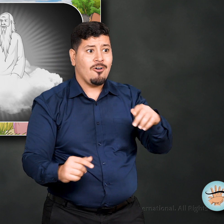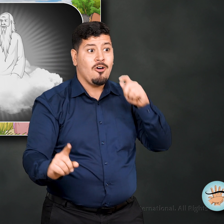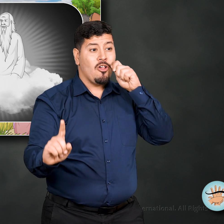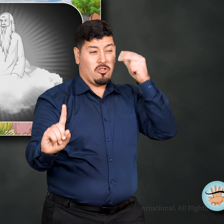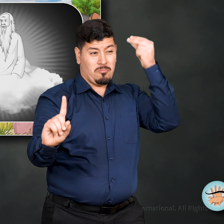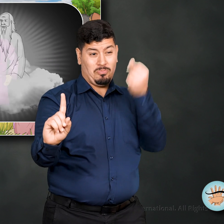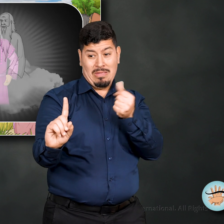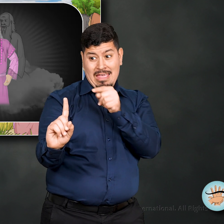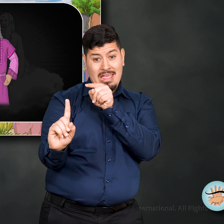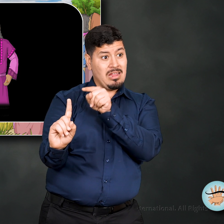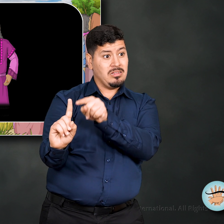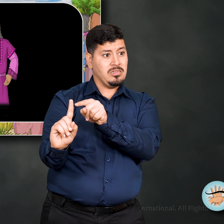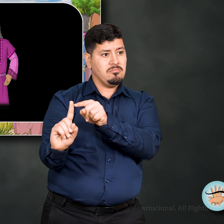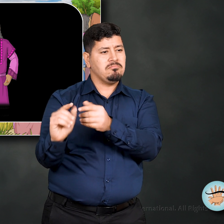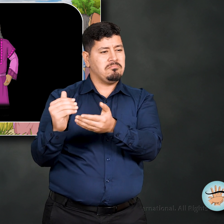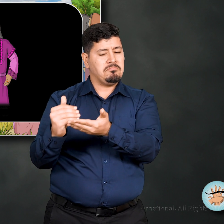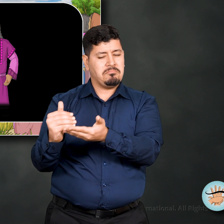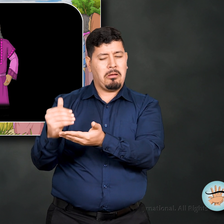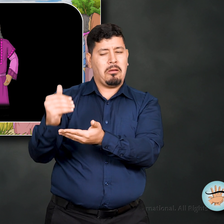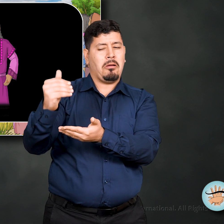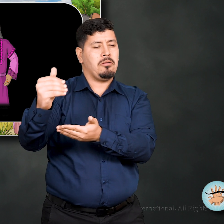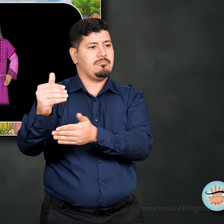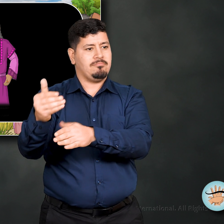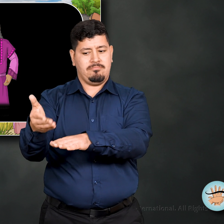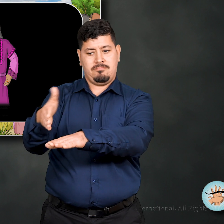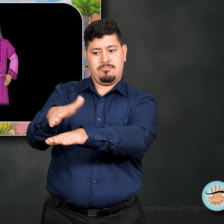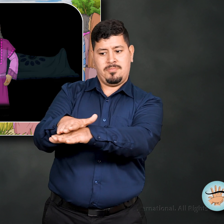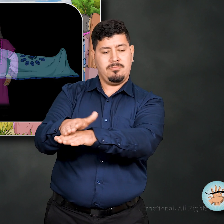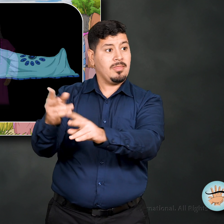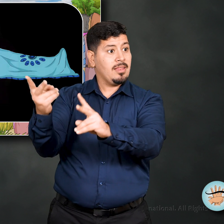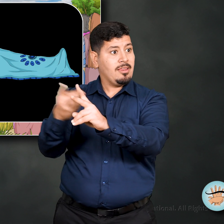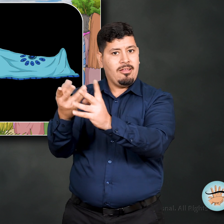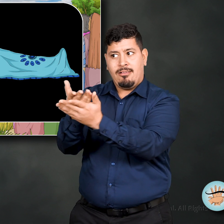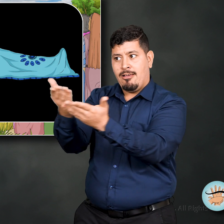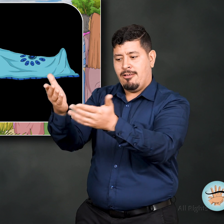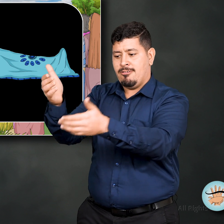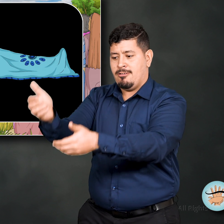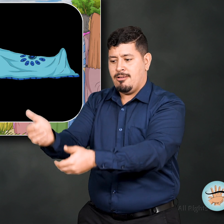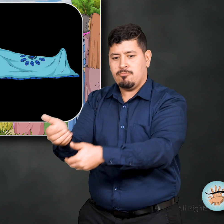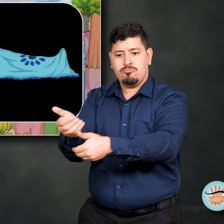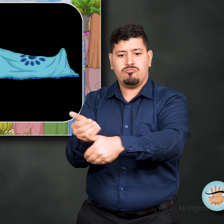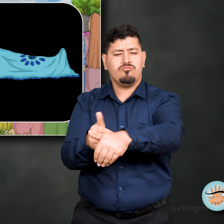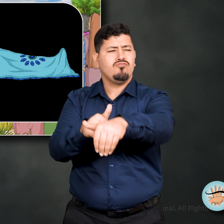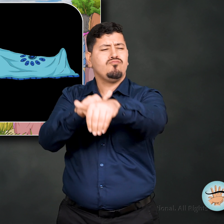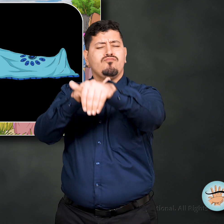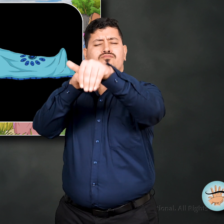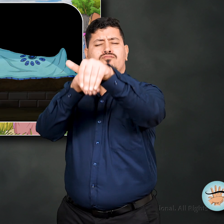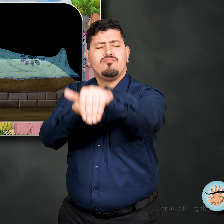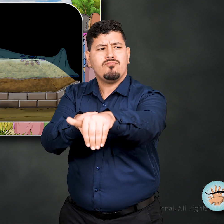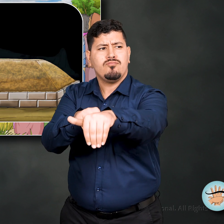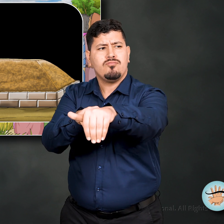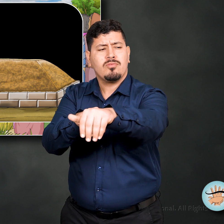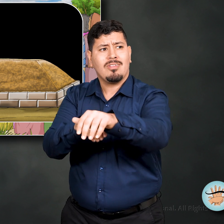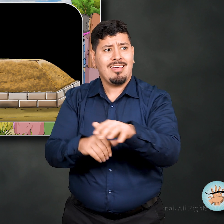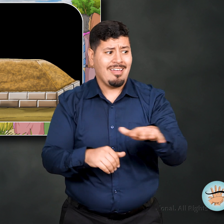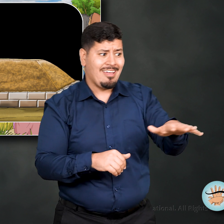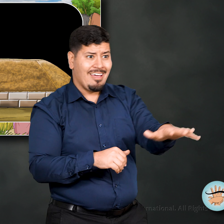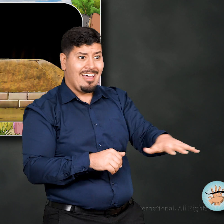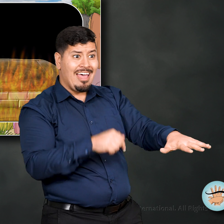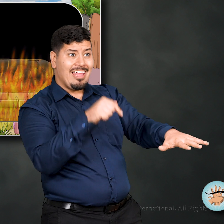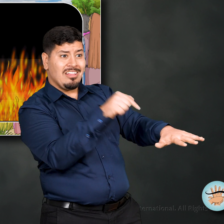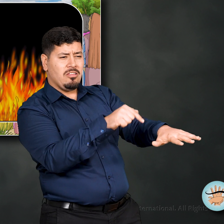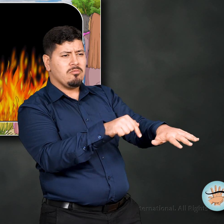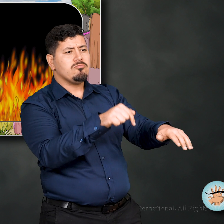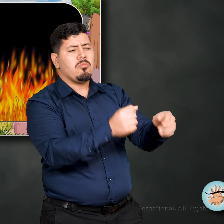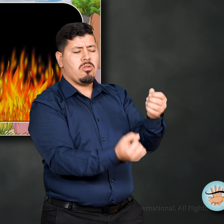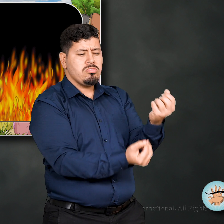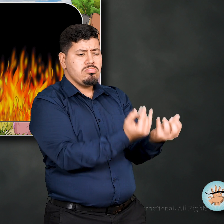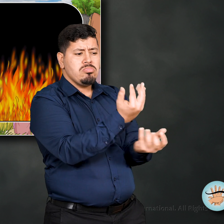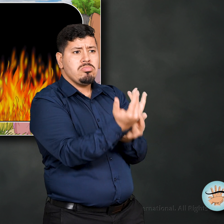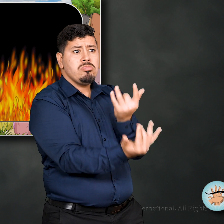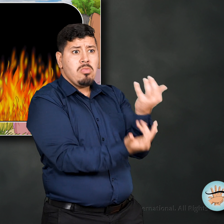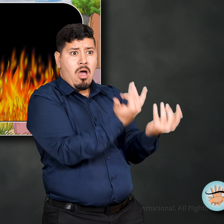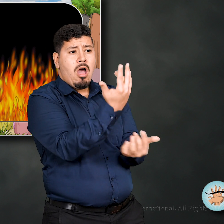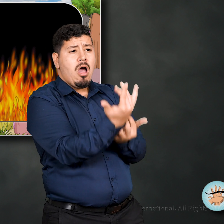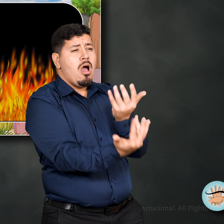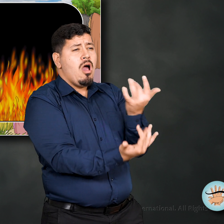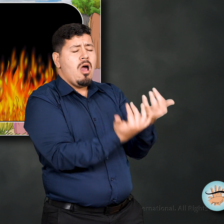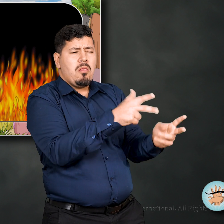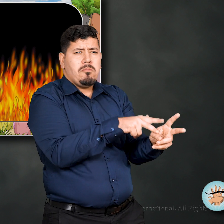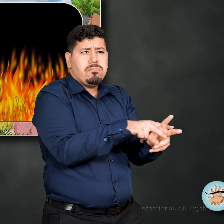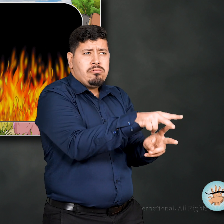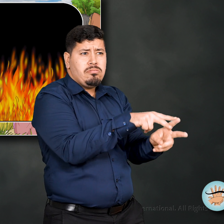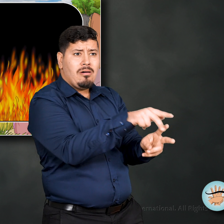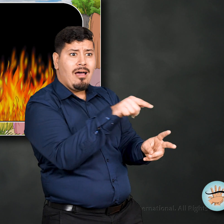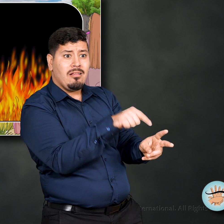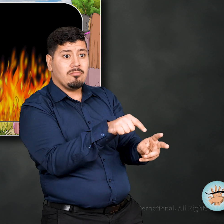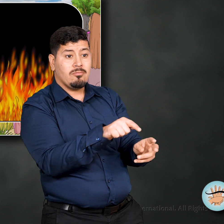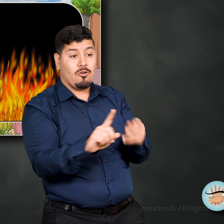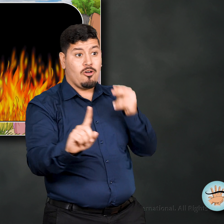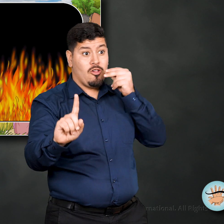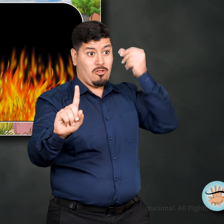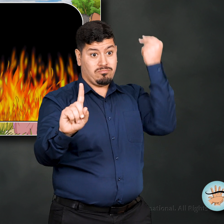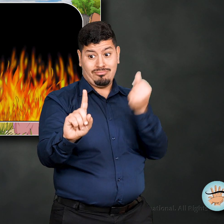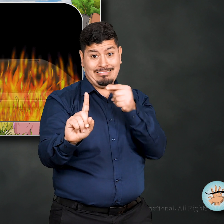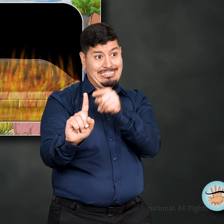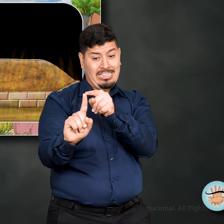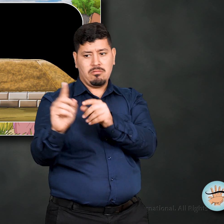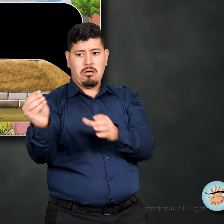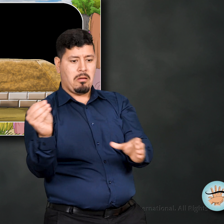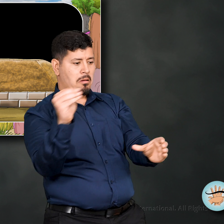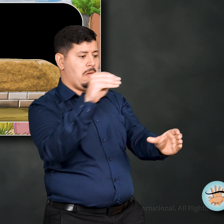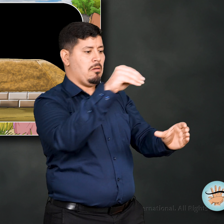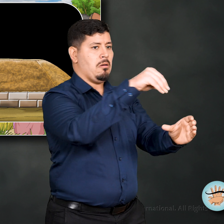And the rich man also died and was buried.